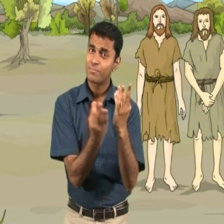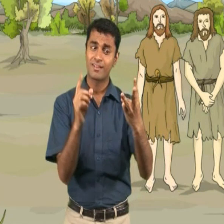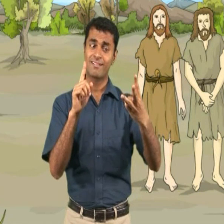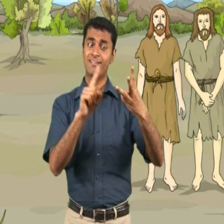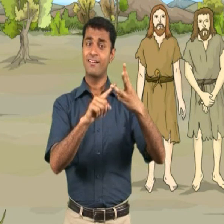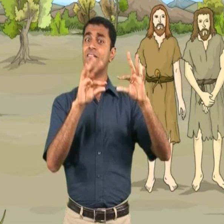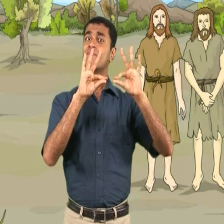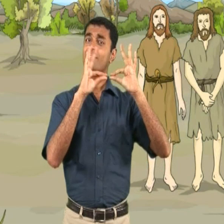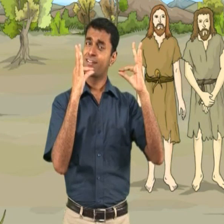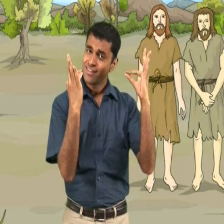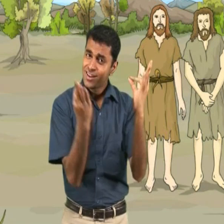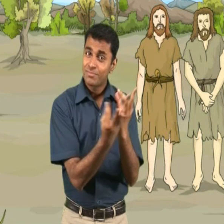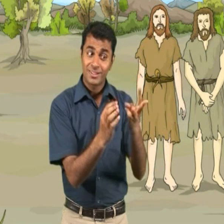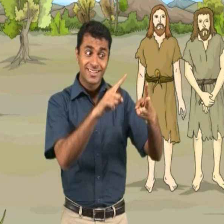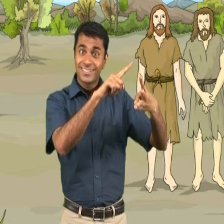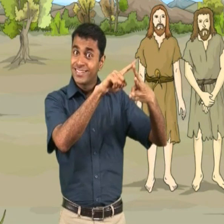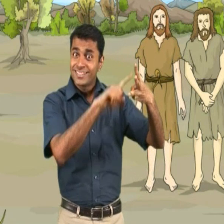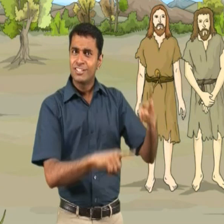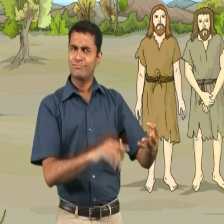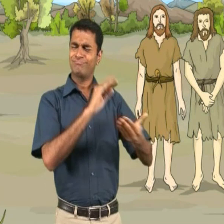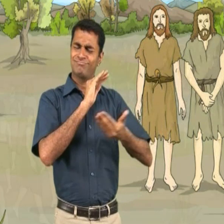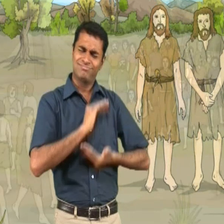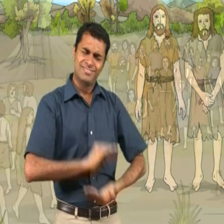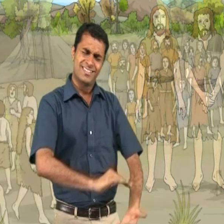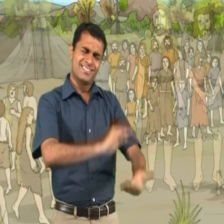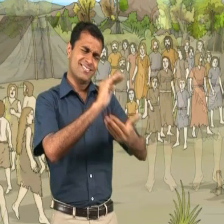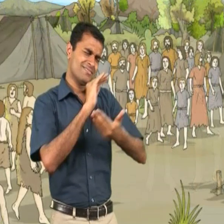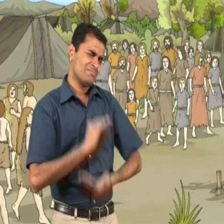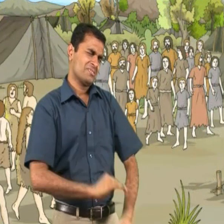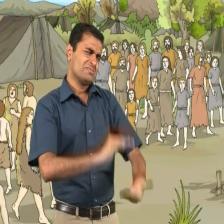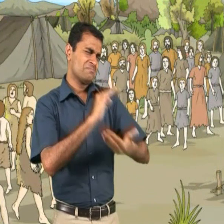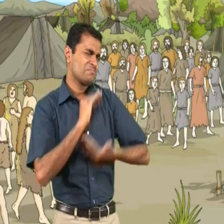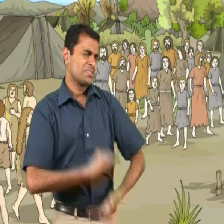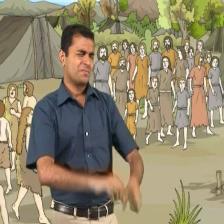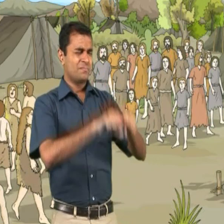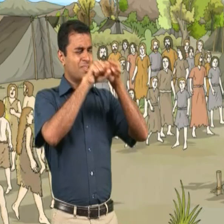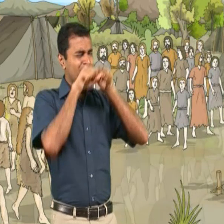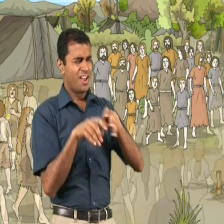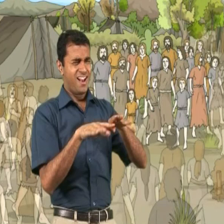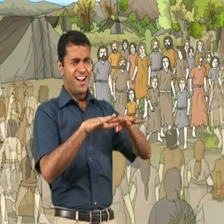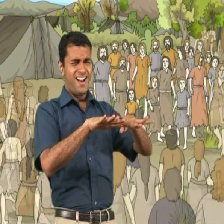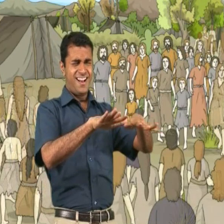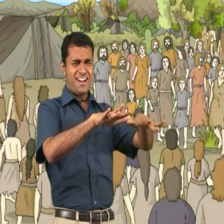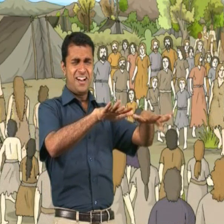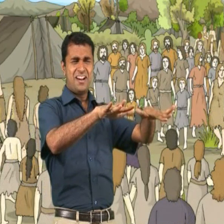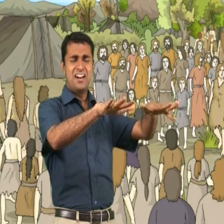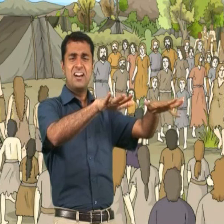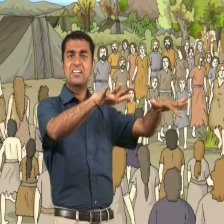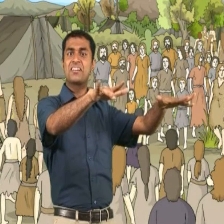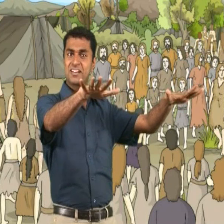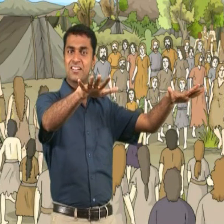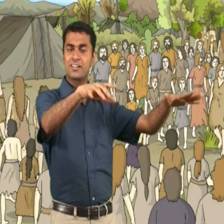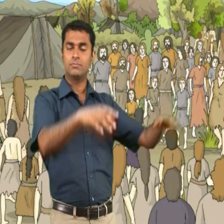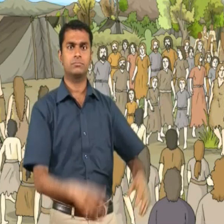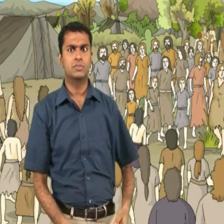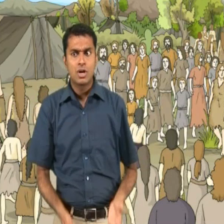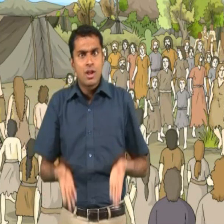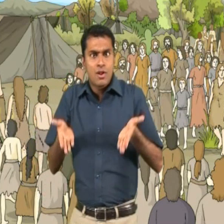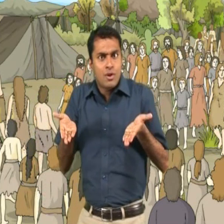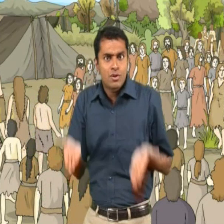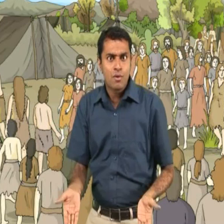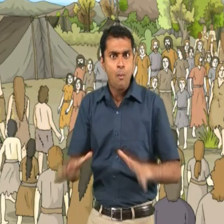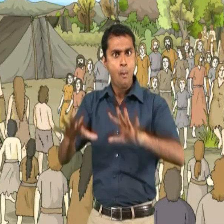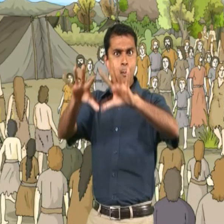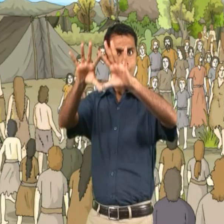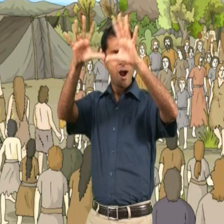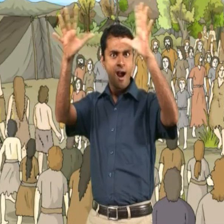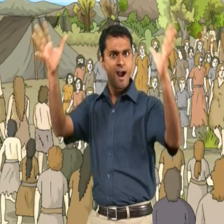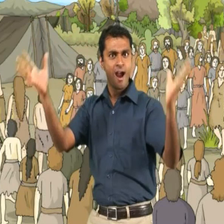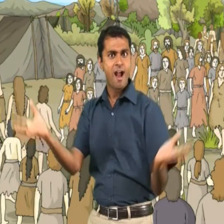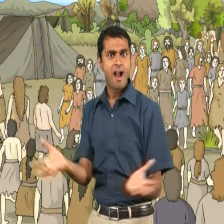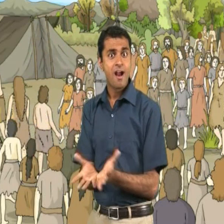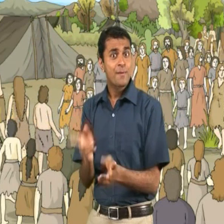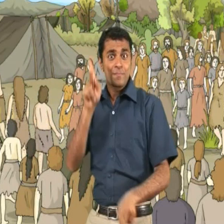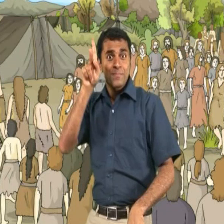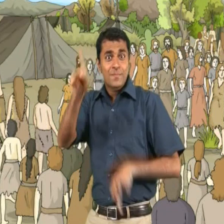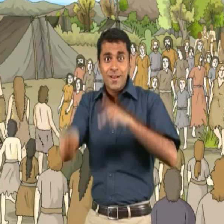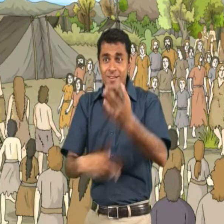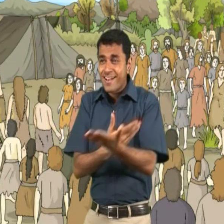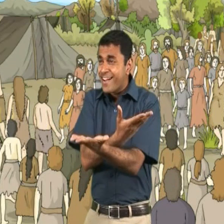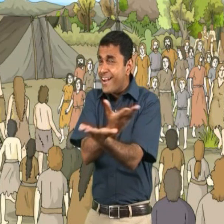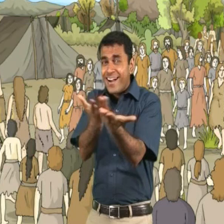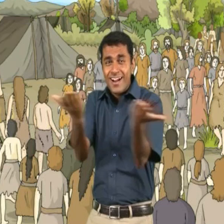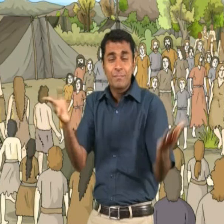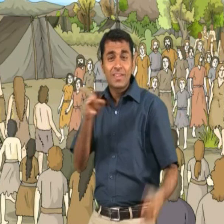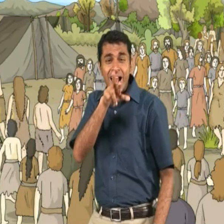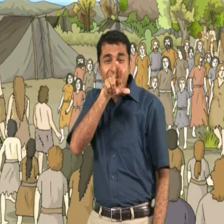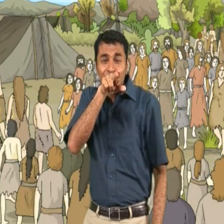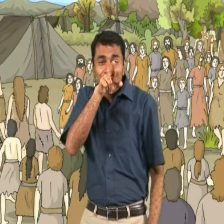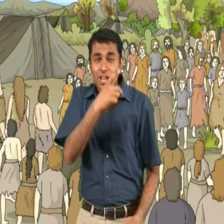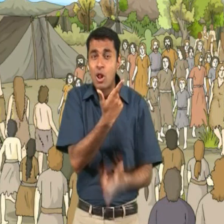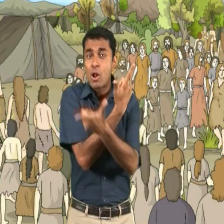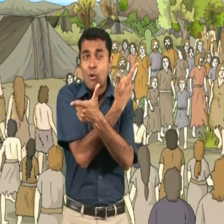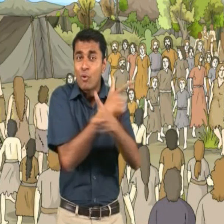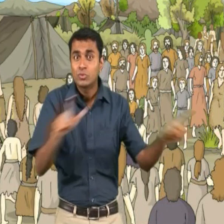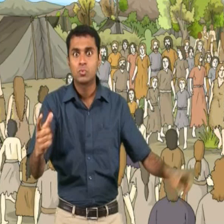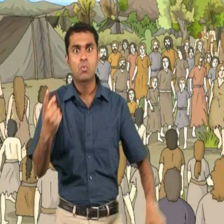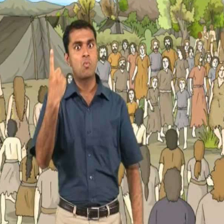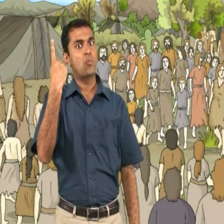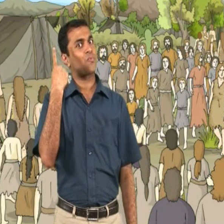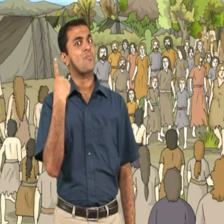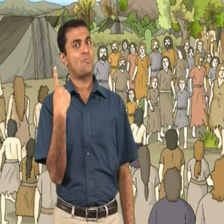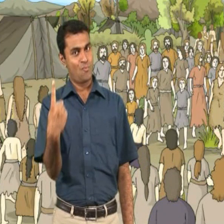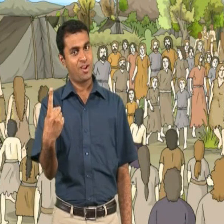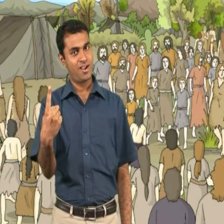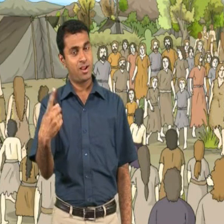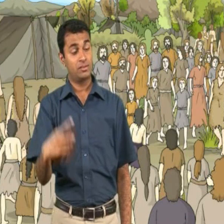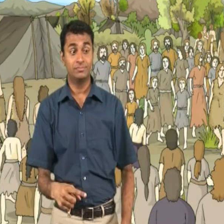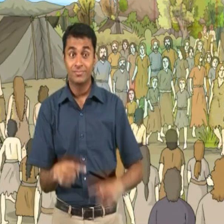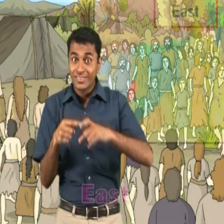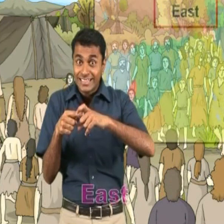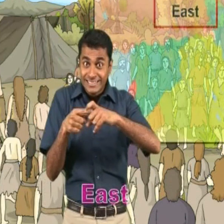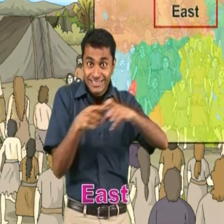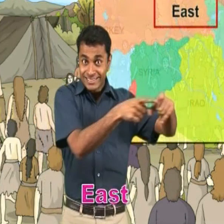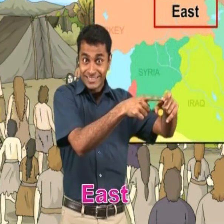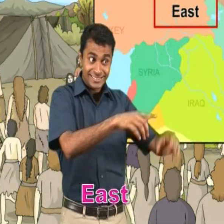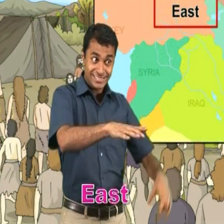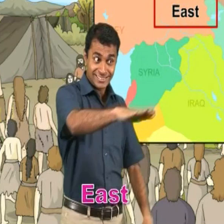Now the whole world had one language and a common form of speech.